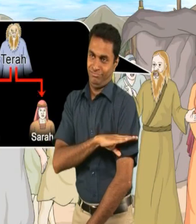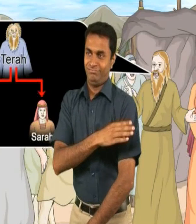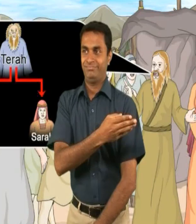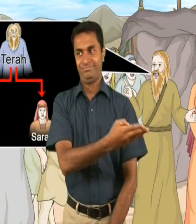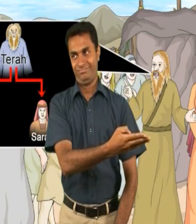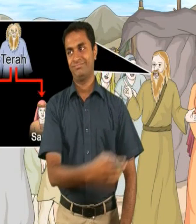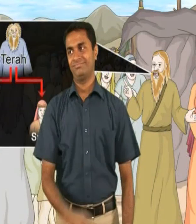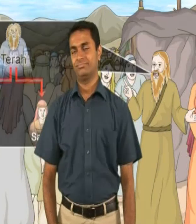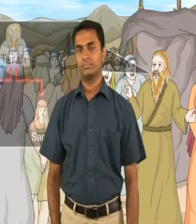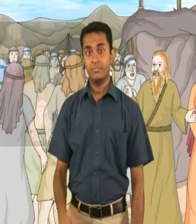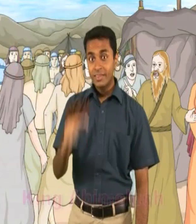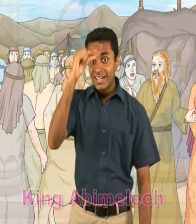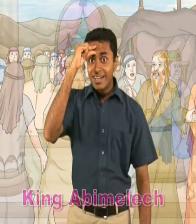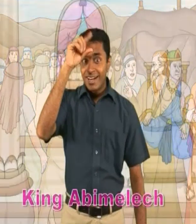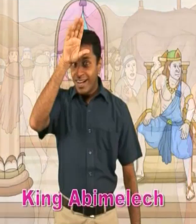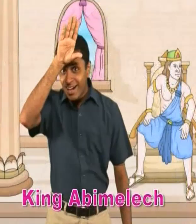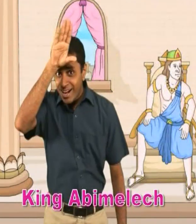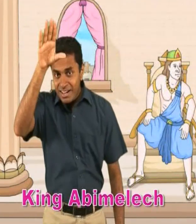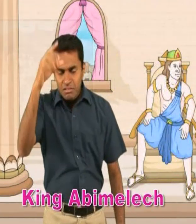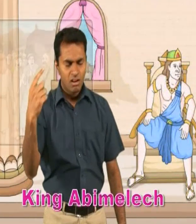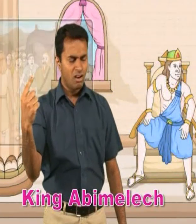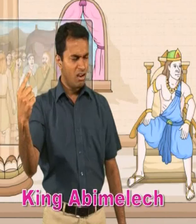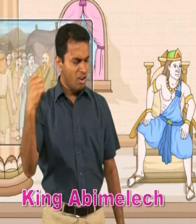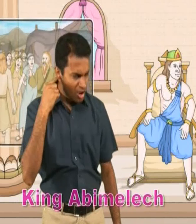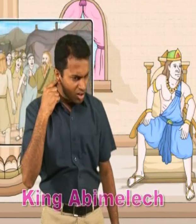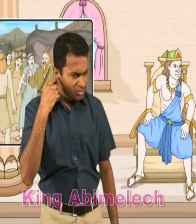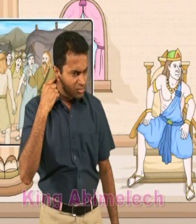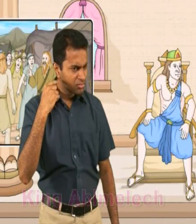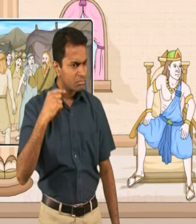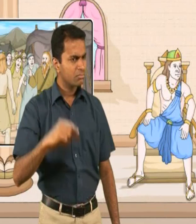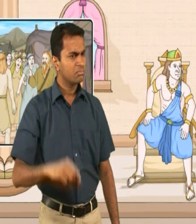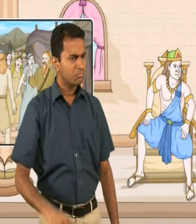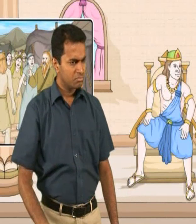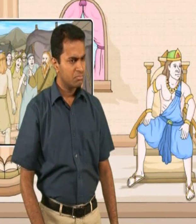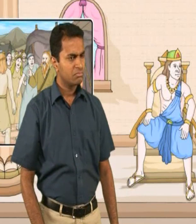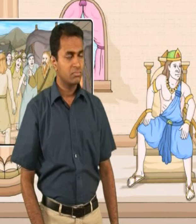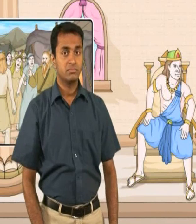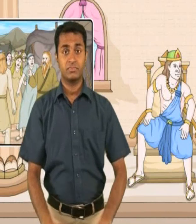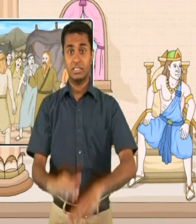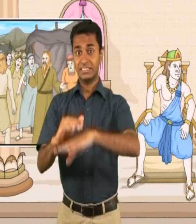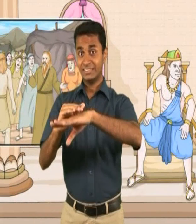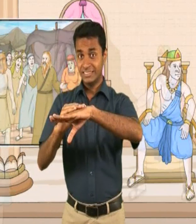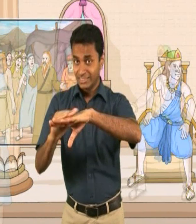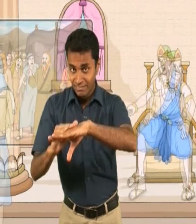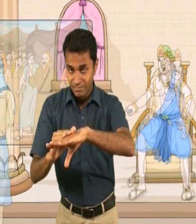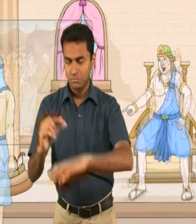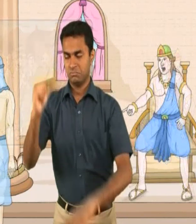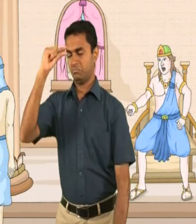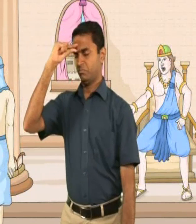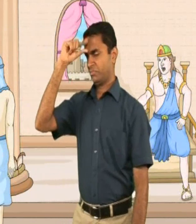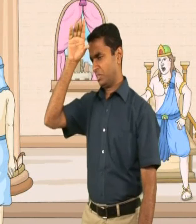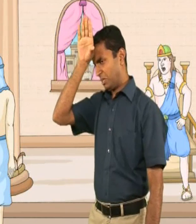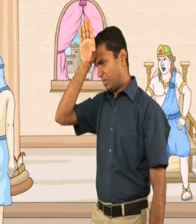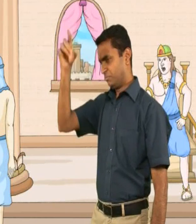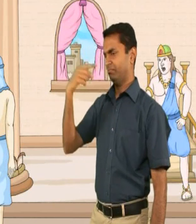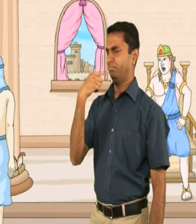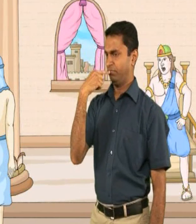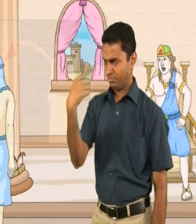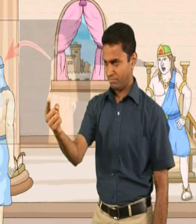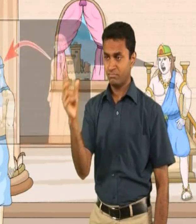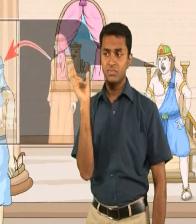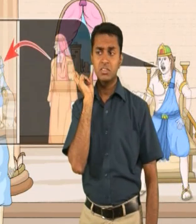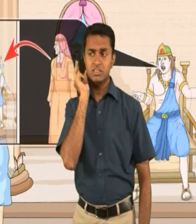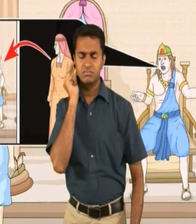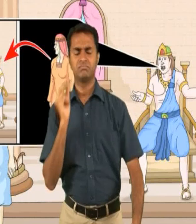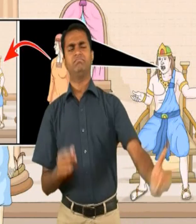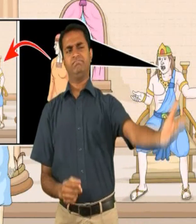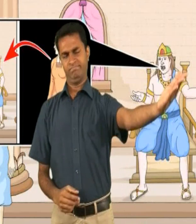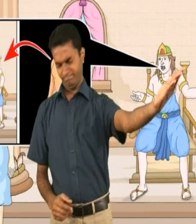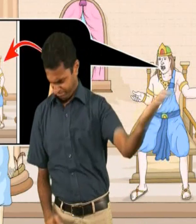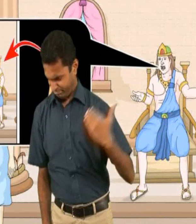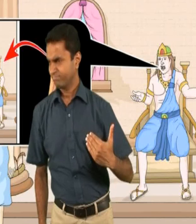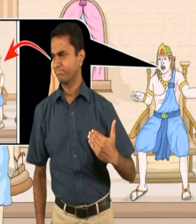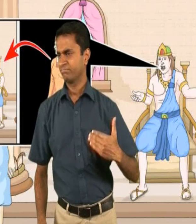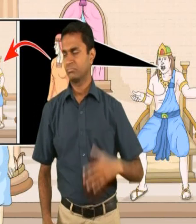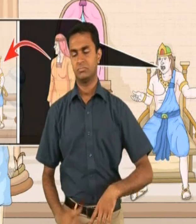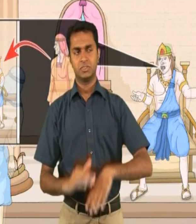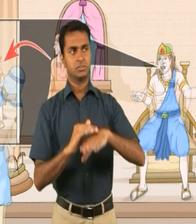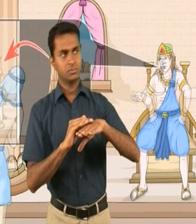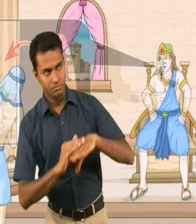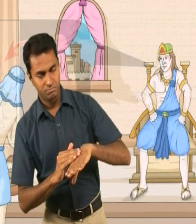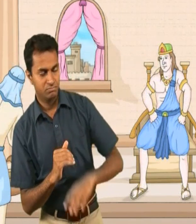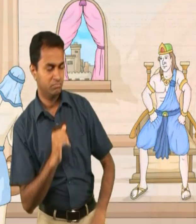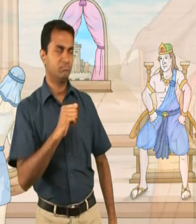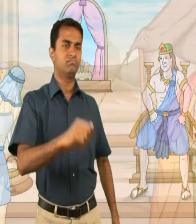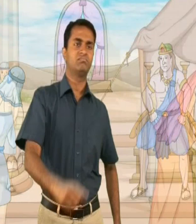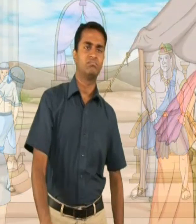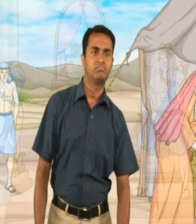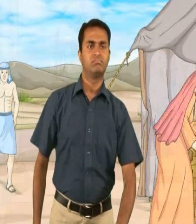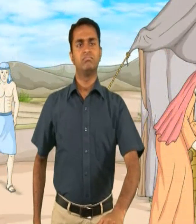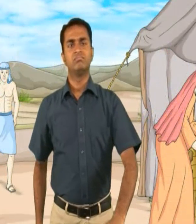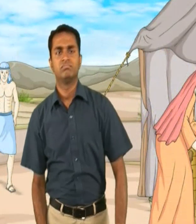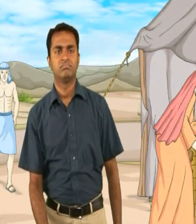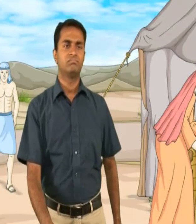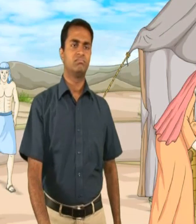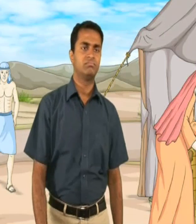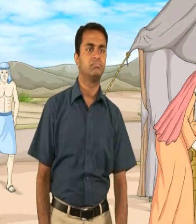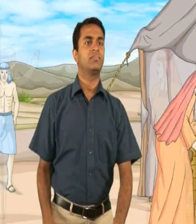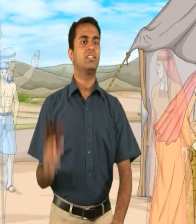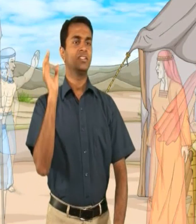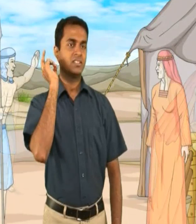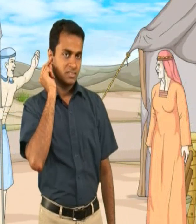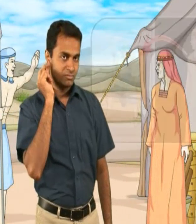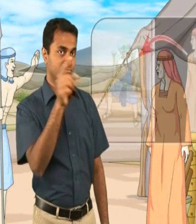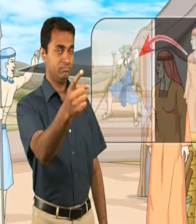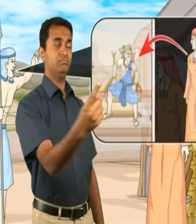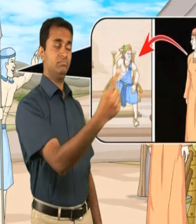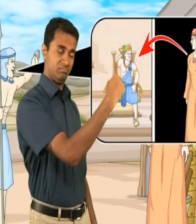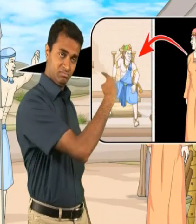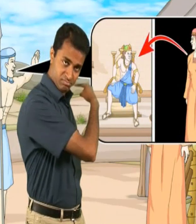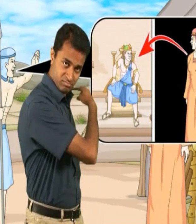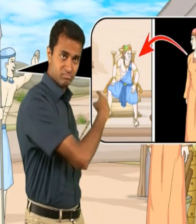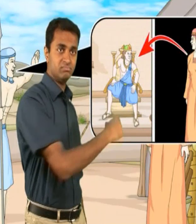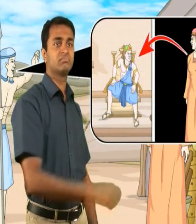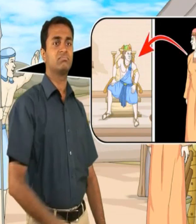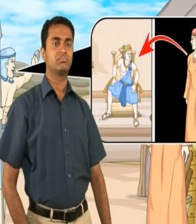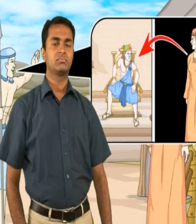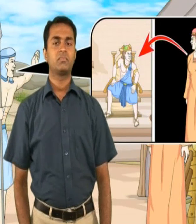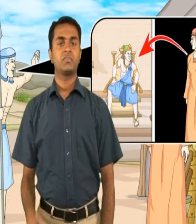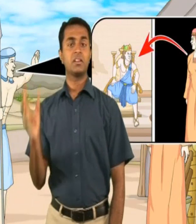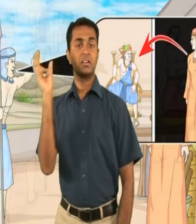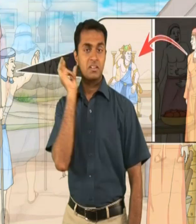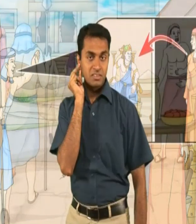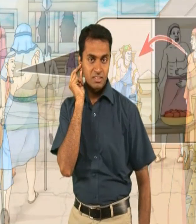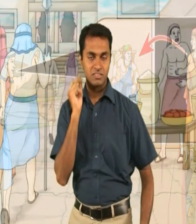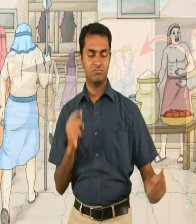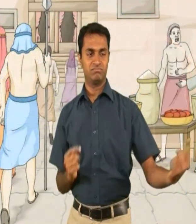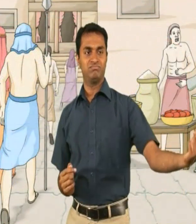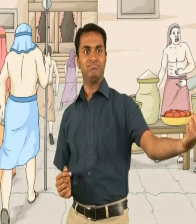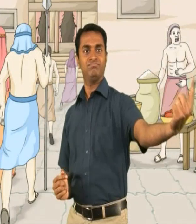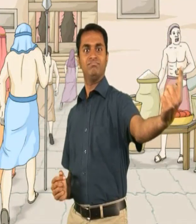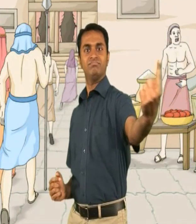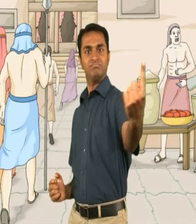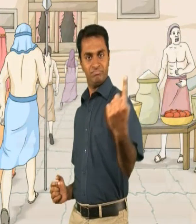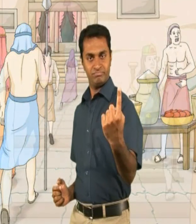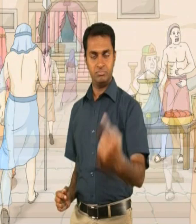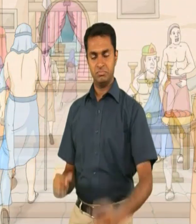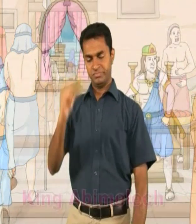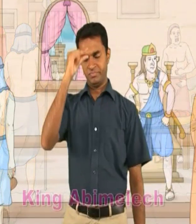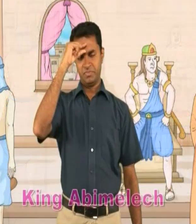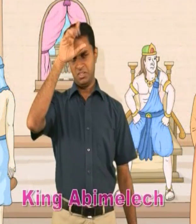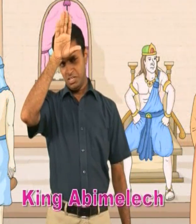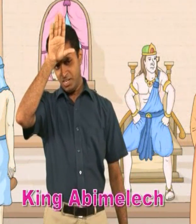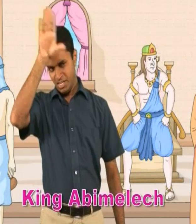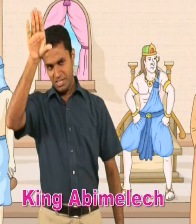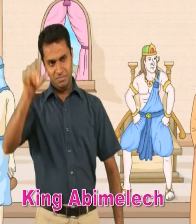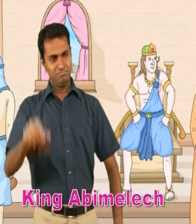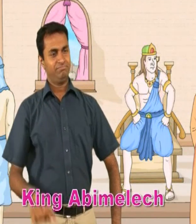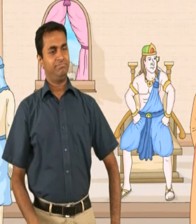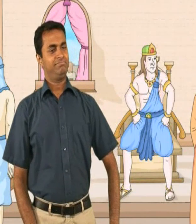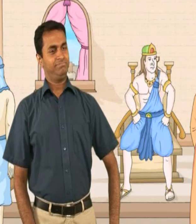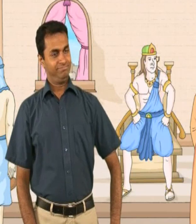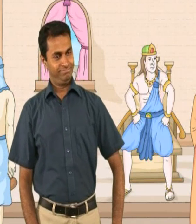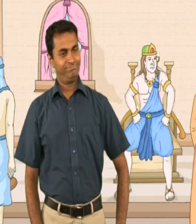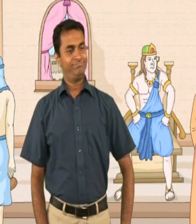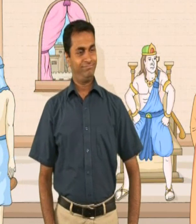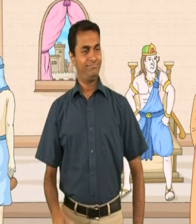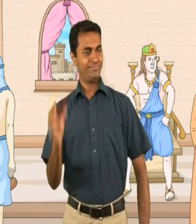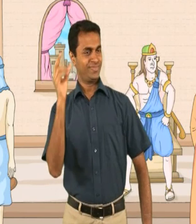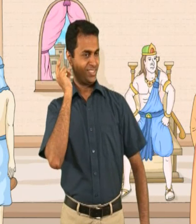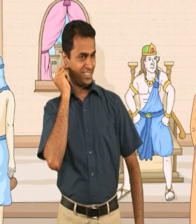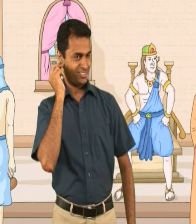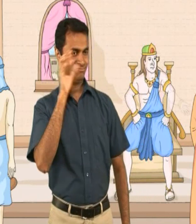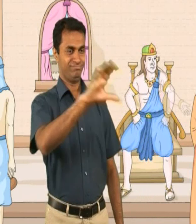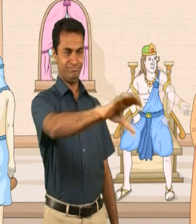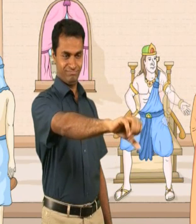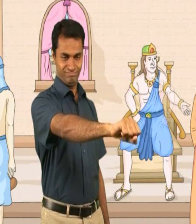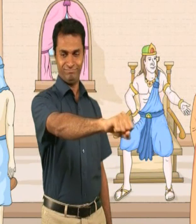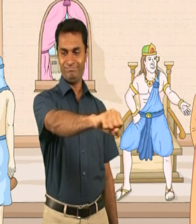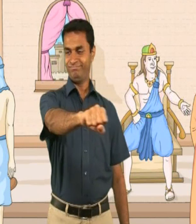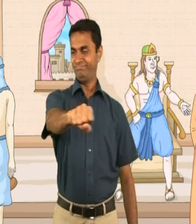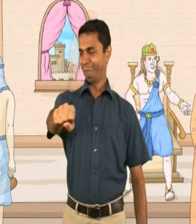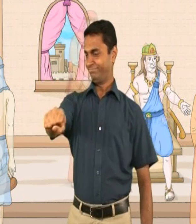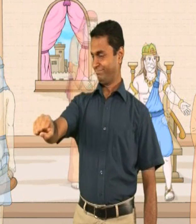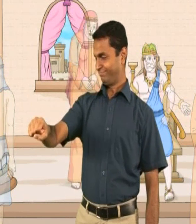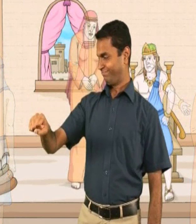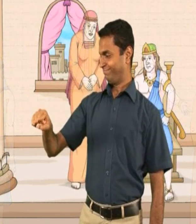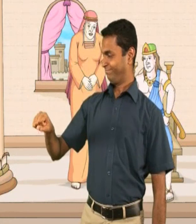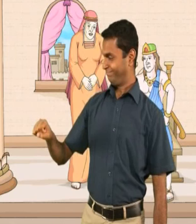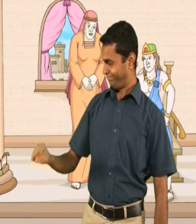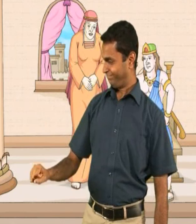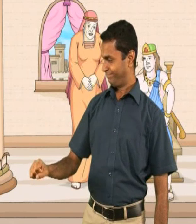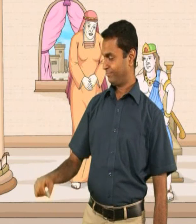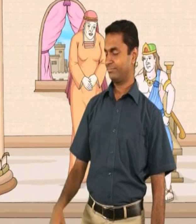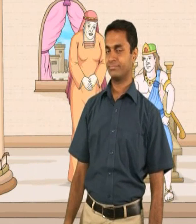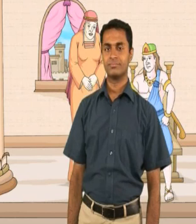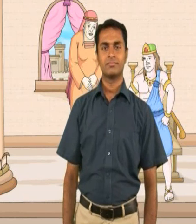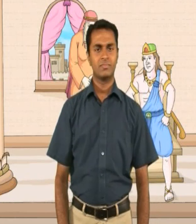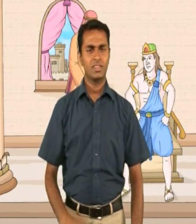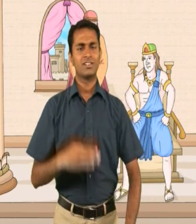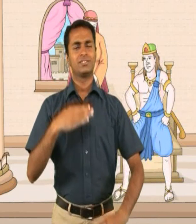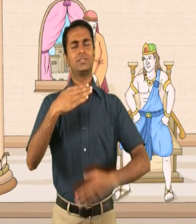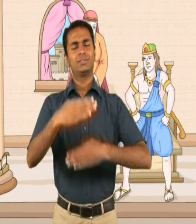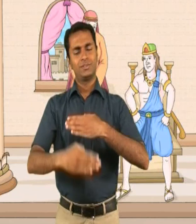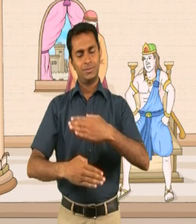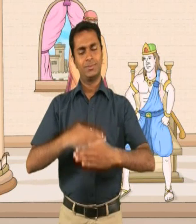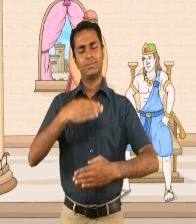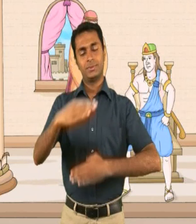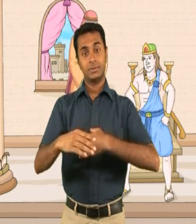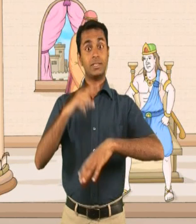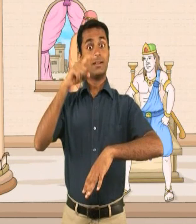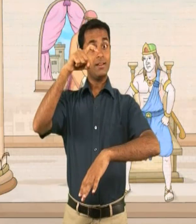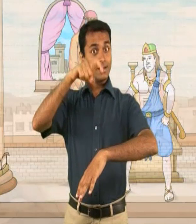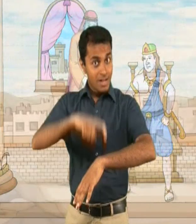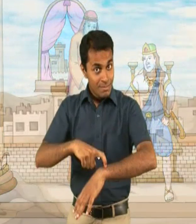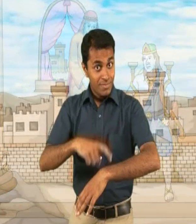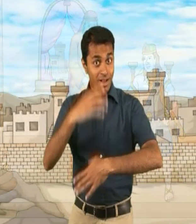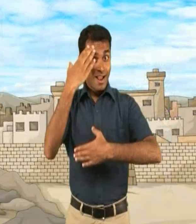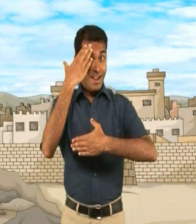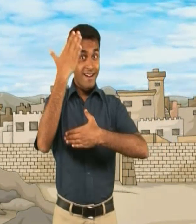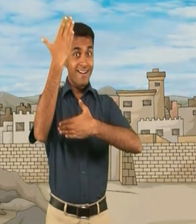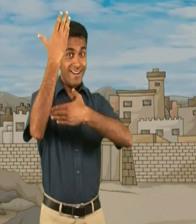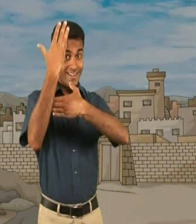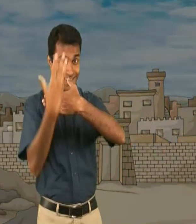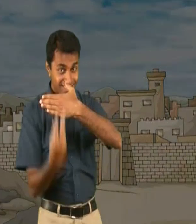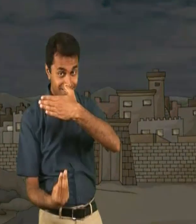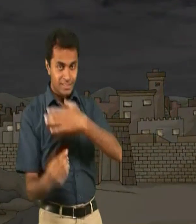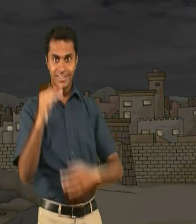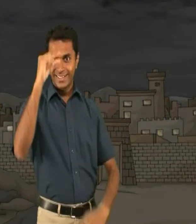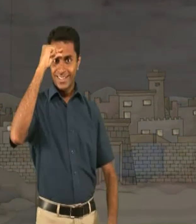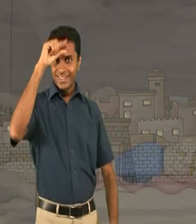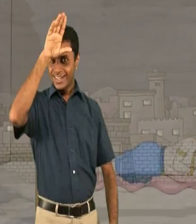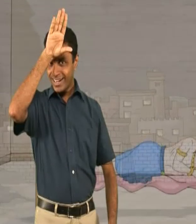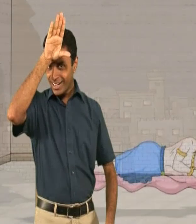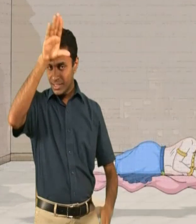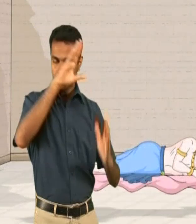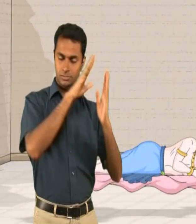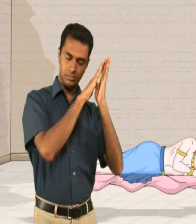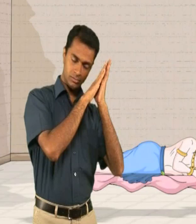So Abimelech king of Gerar had Sarah brought to him.